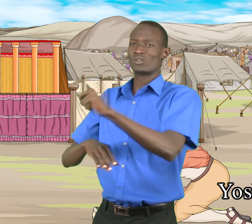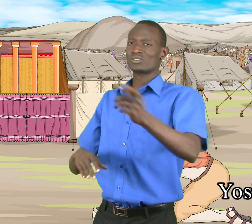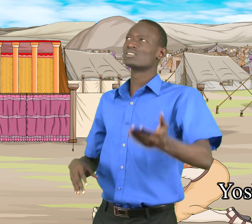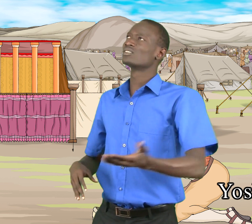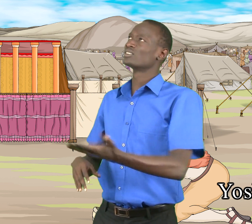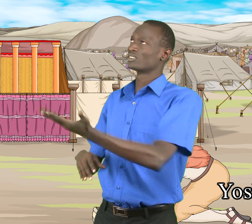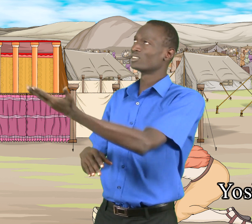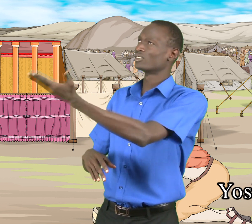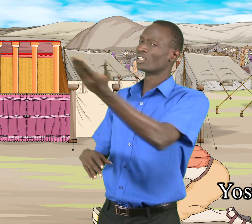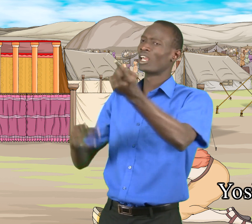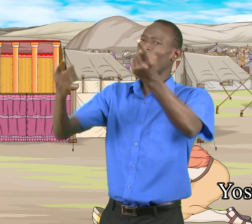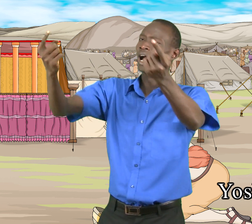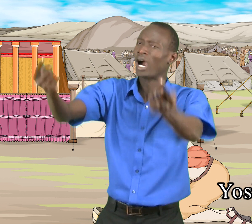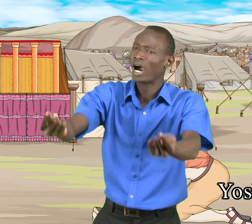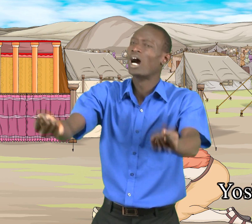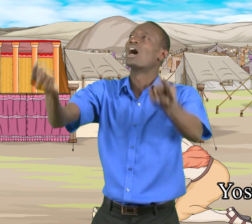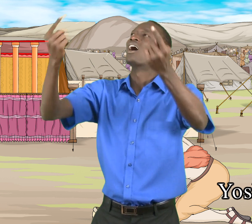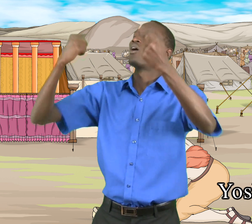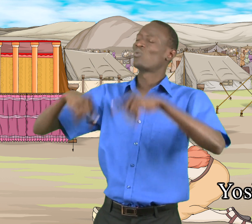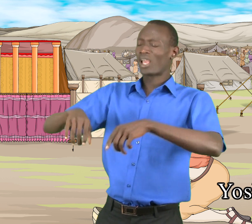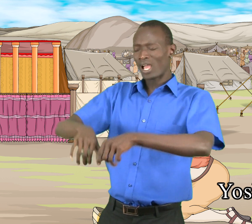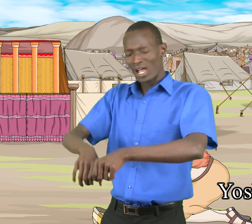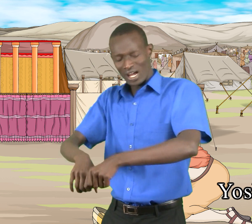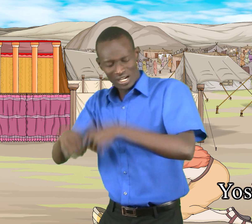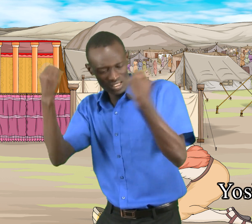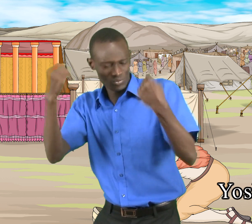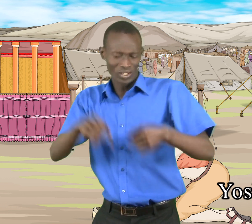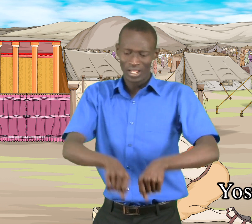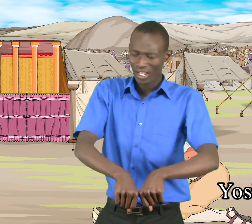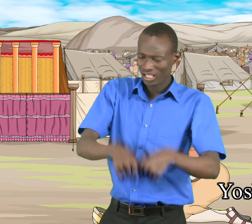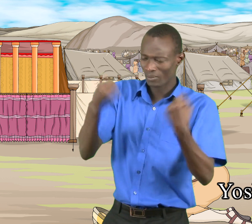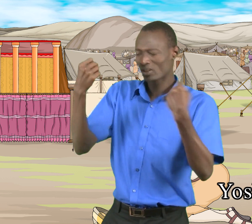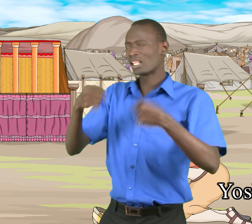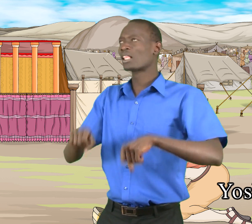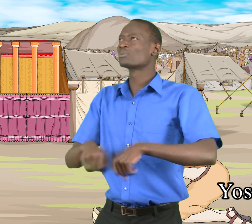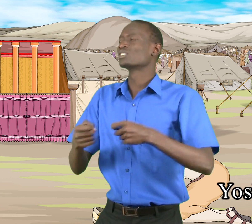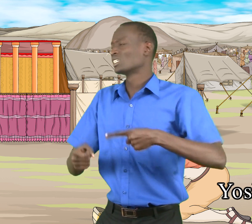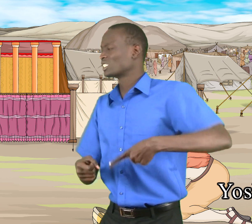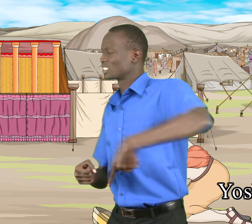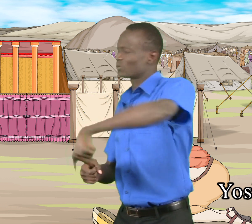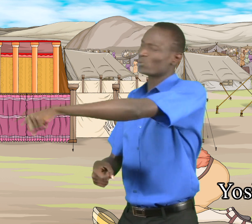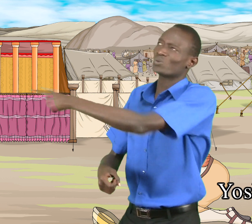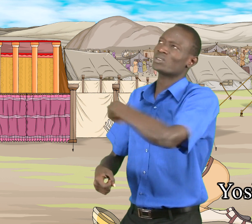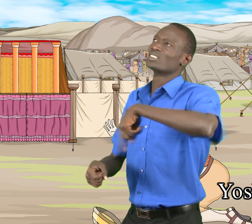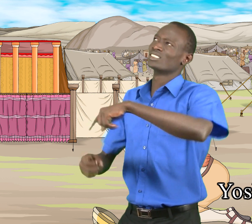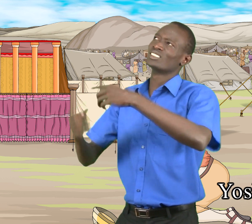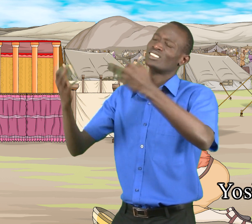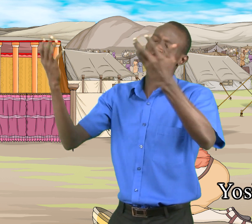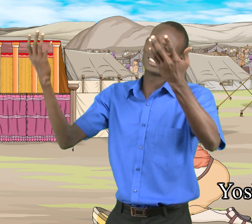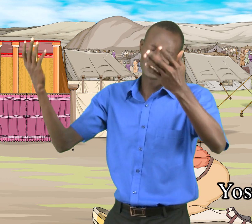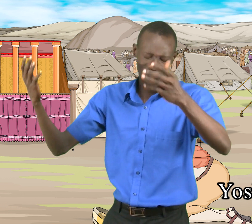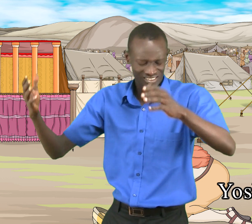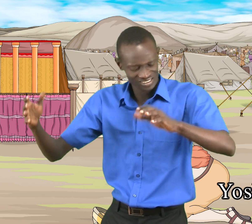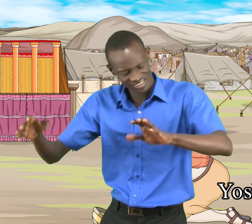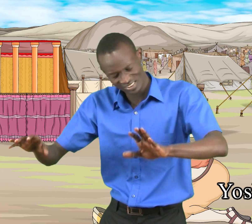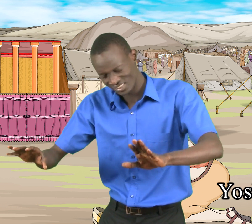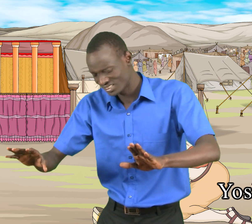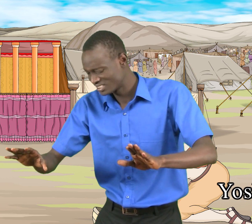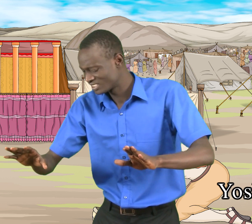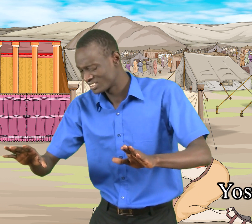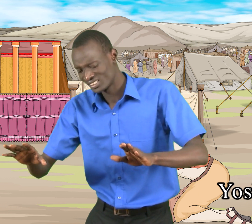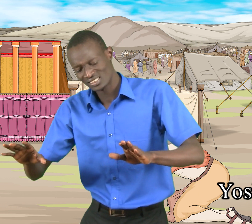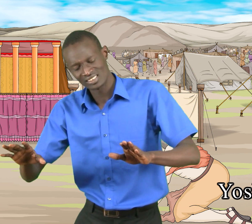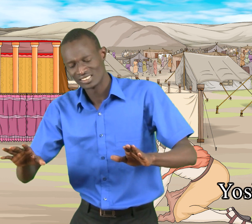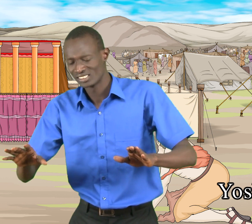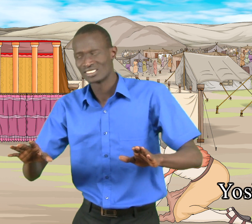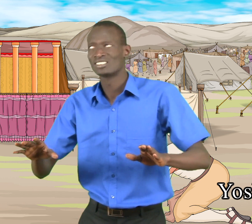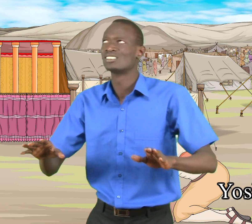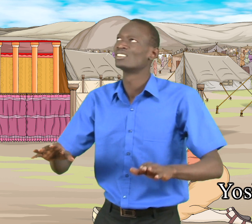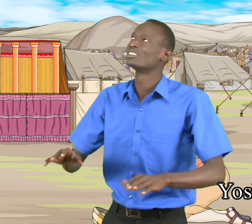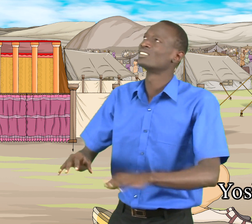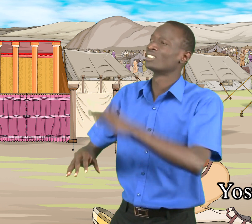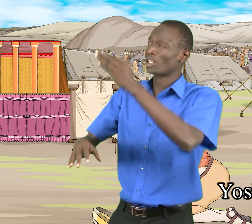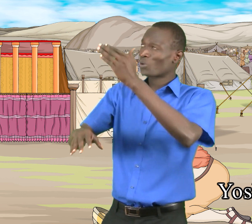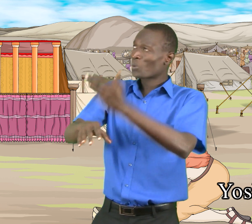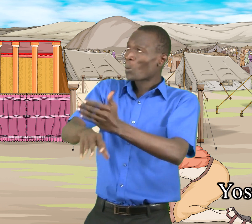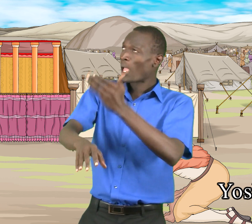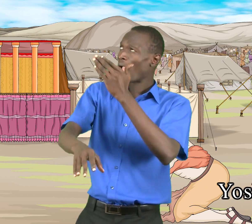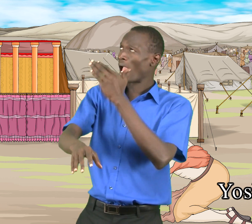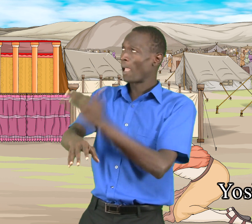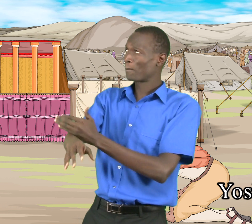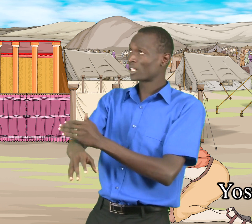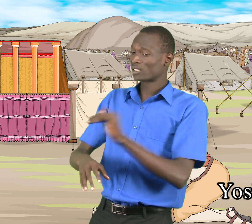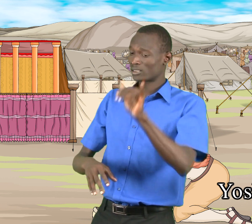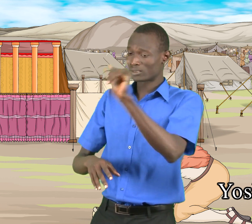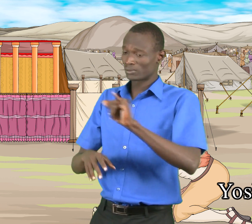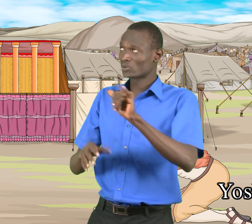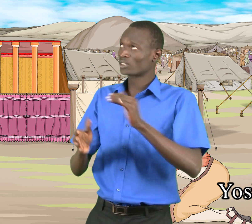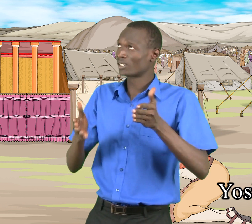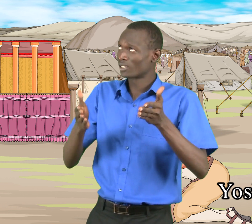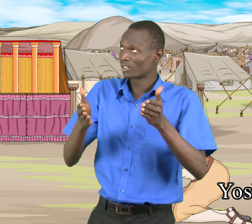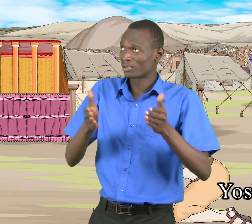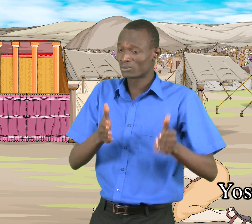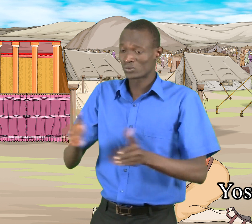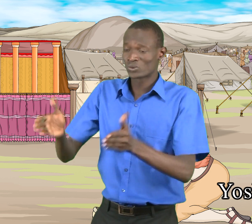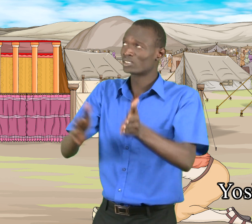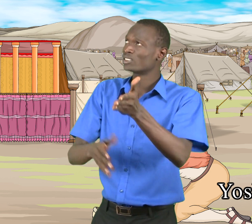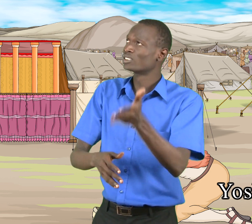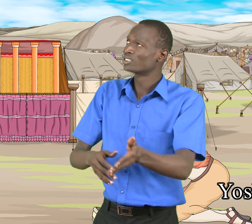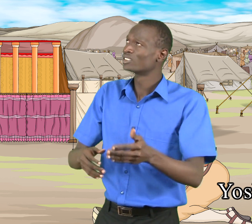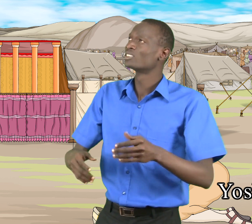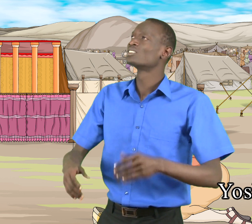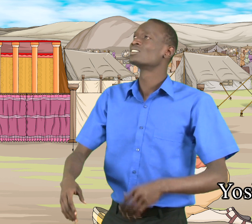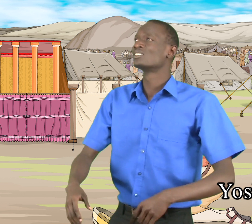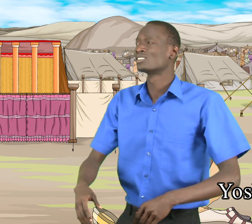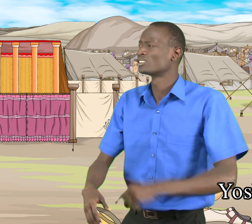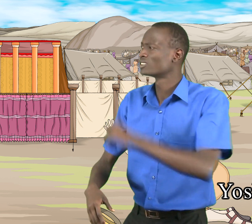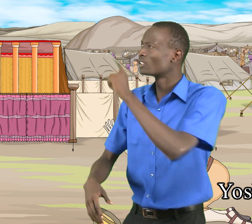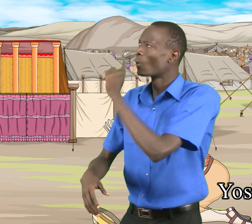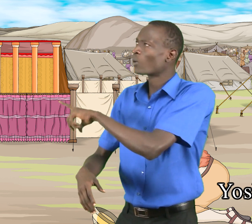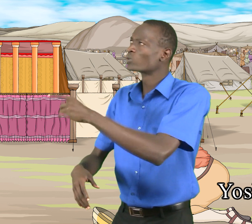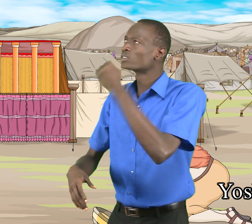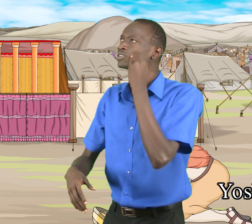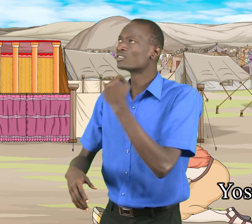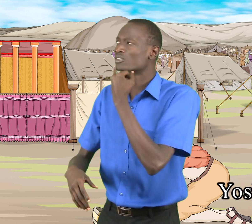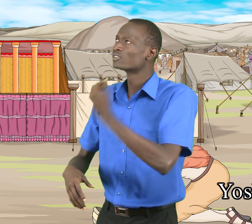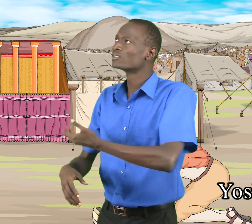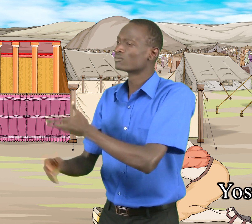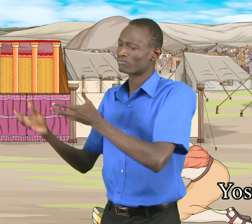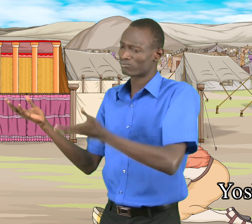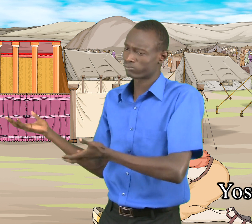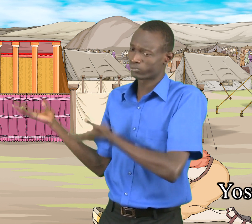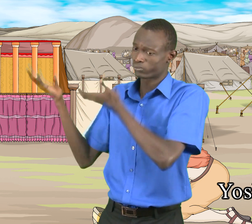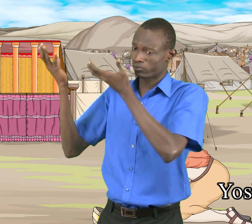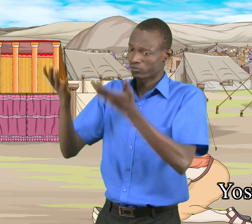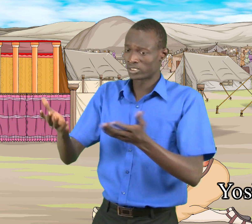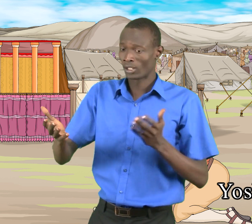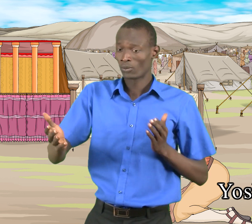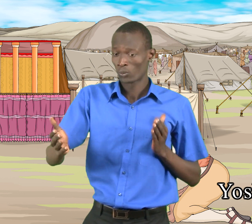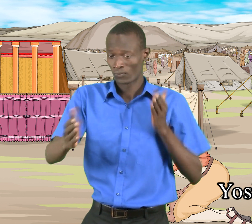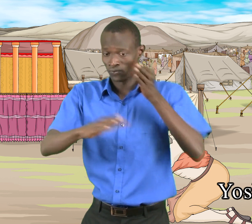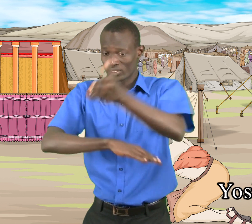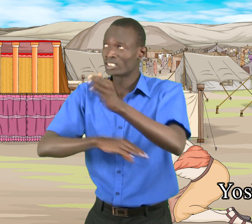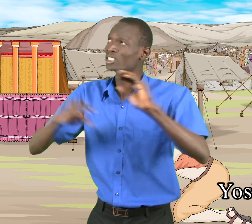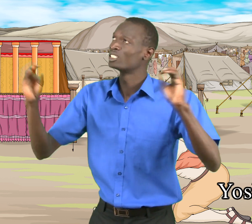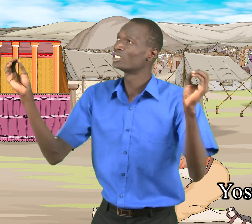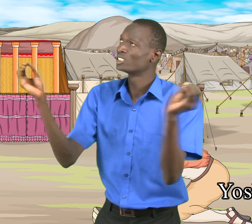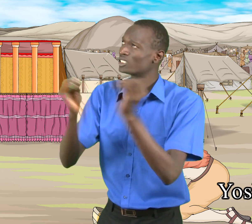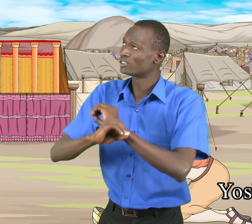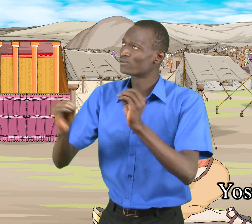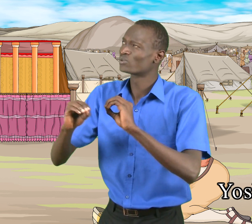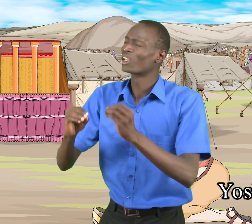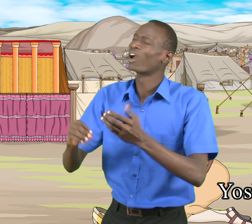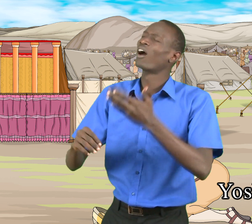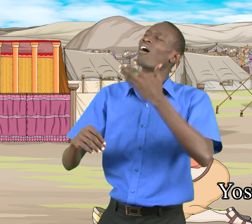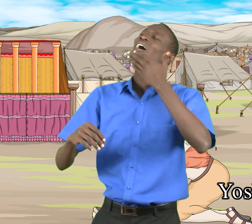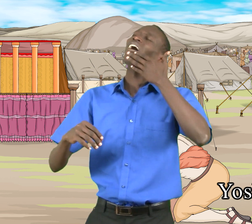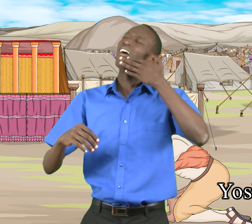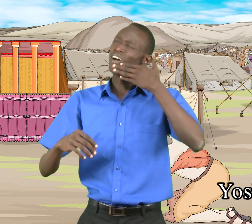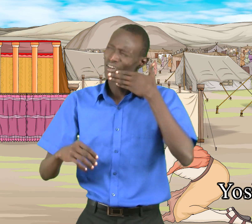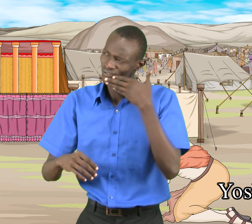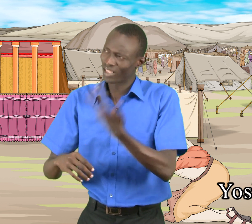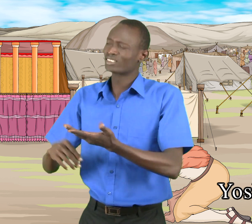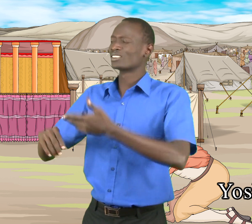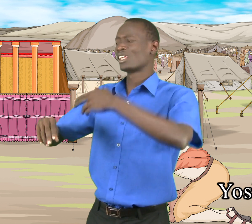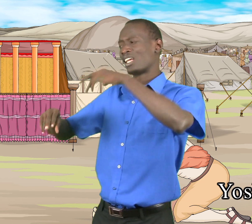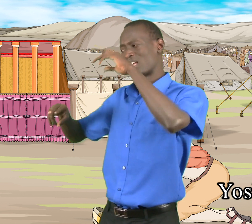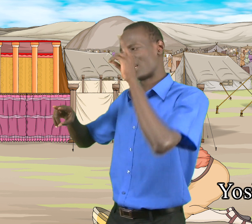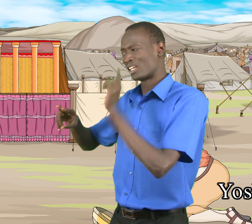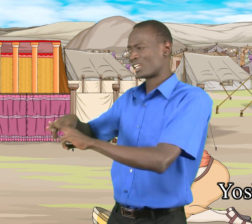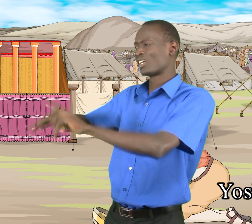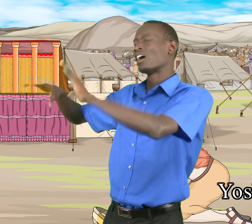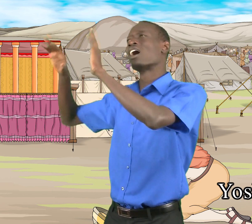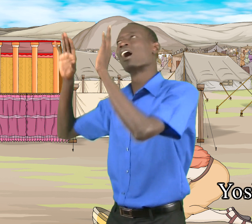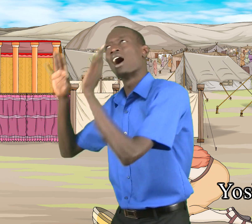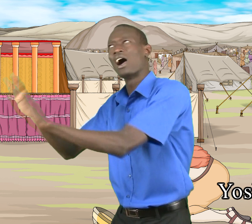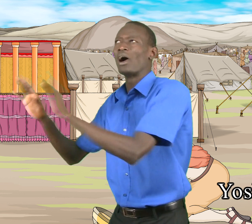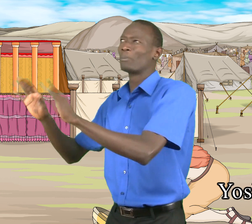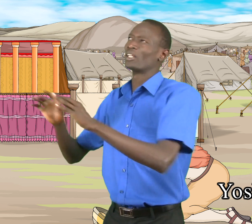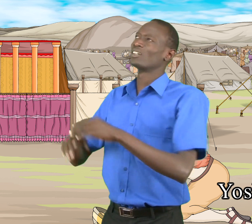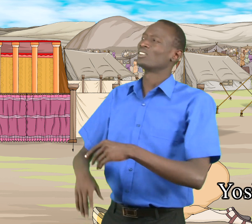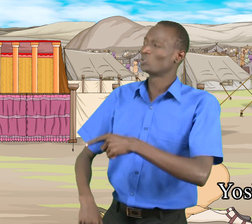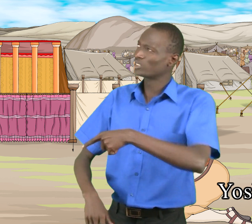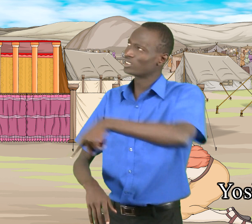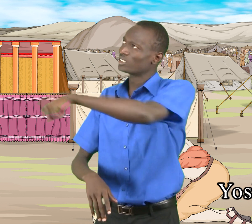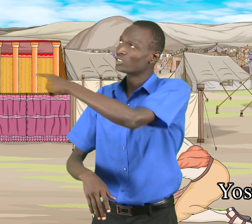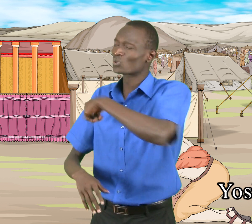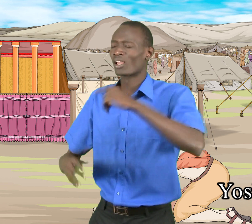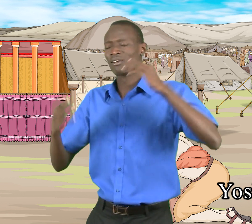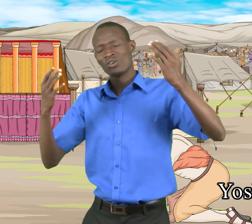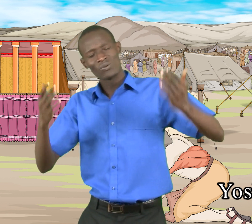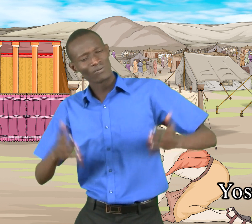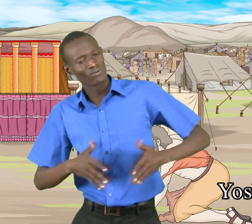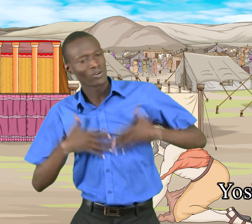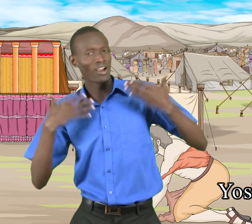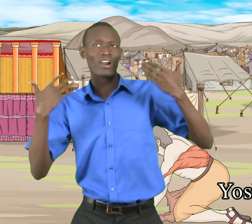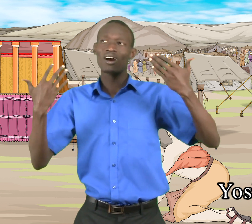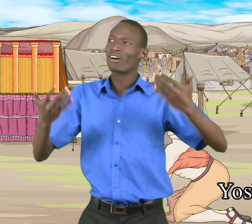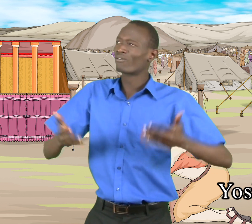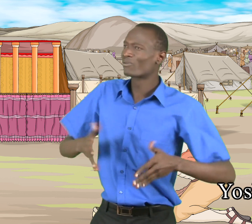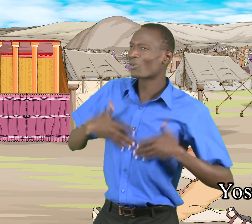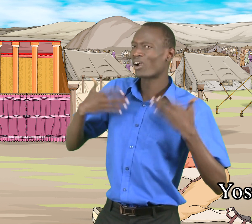If only we had been content to stay on the other side of the Jordan!